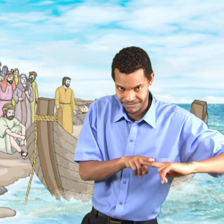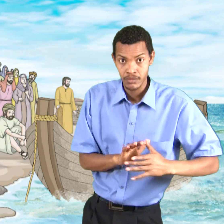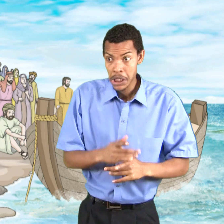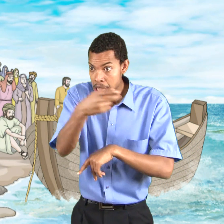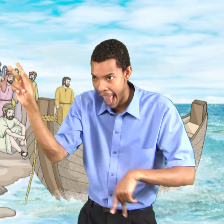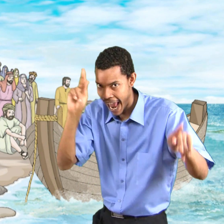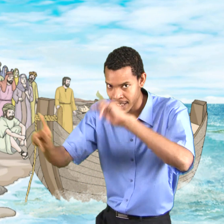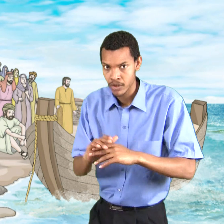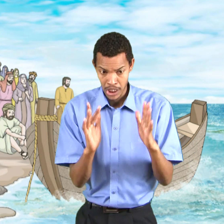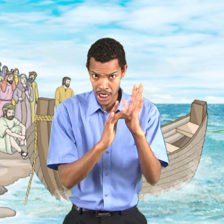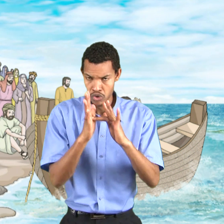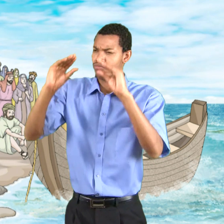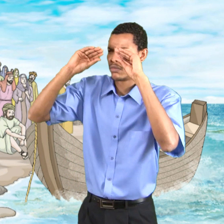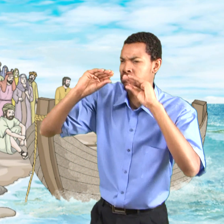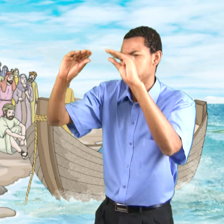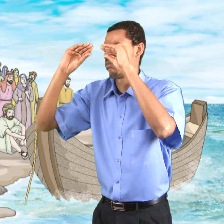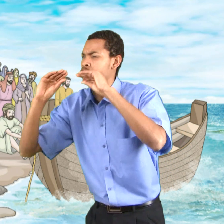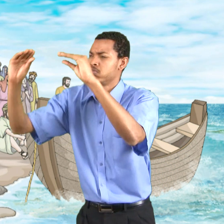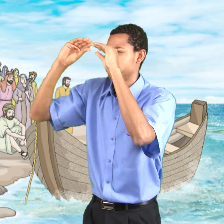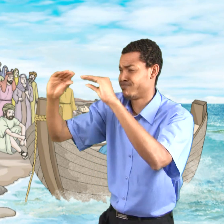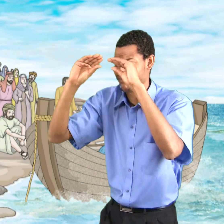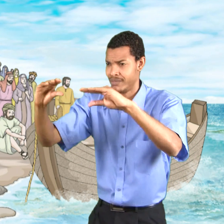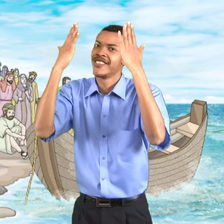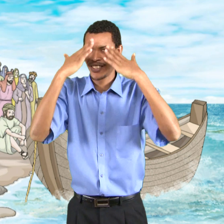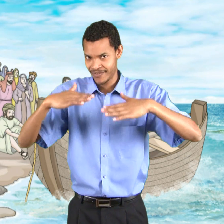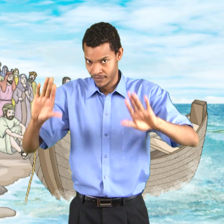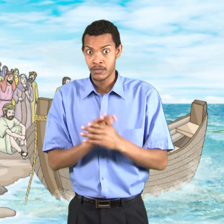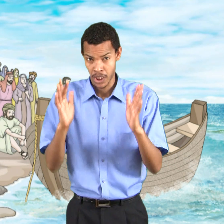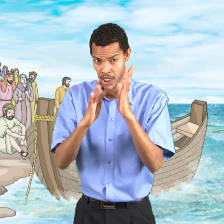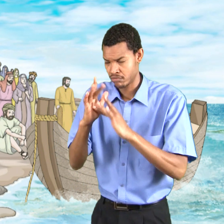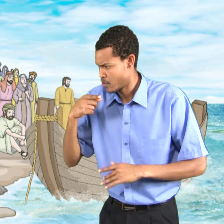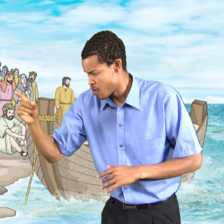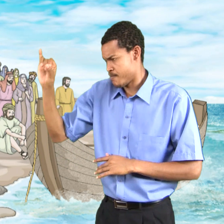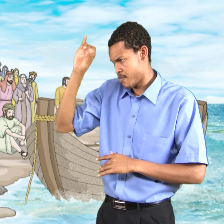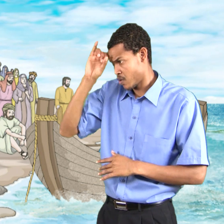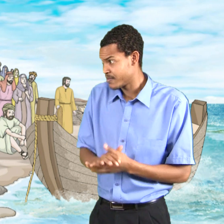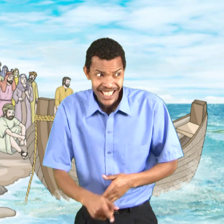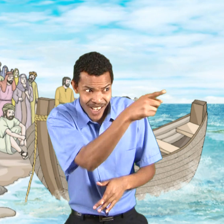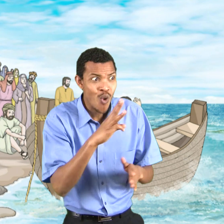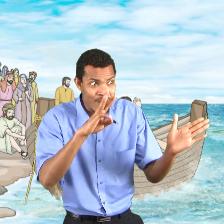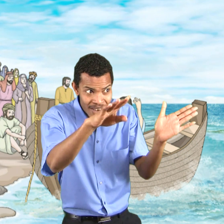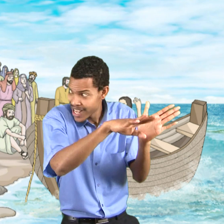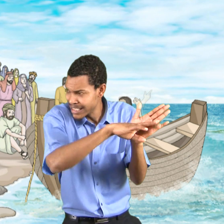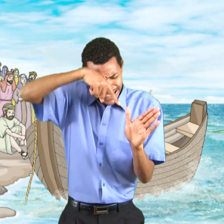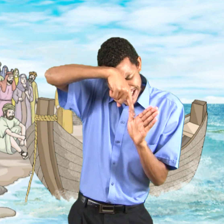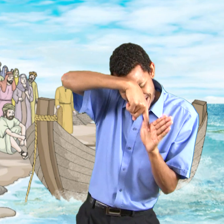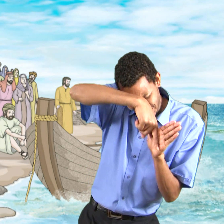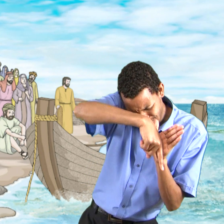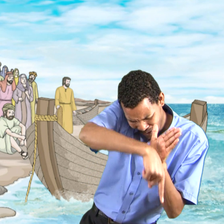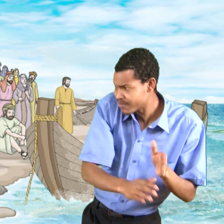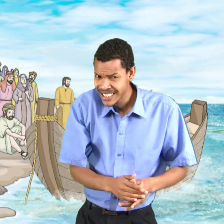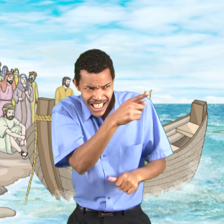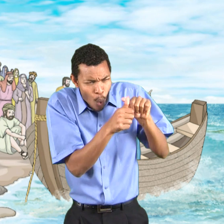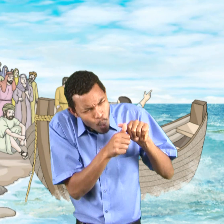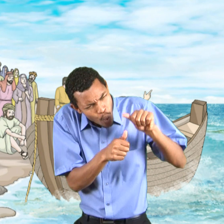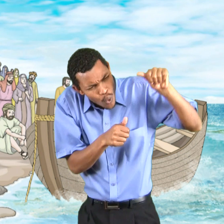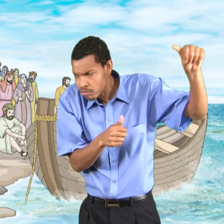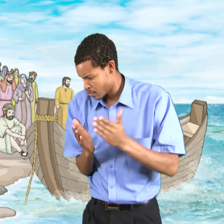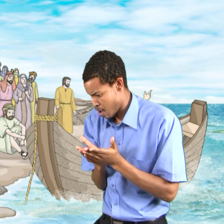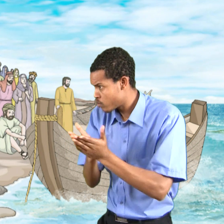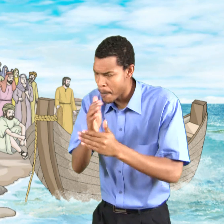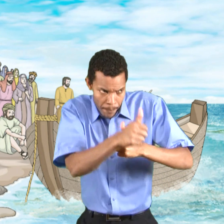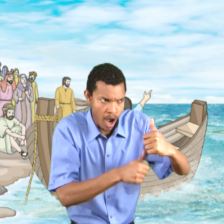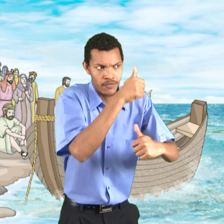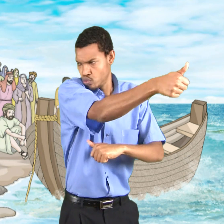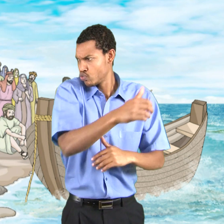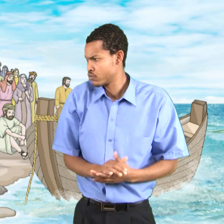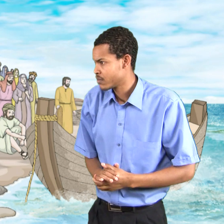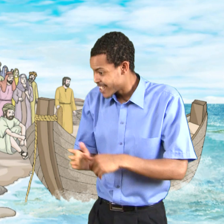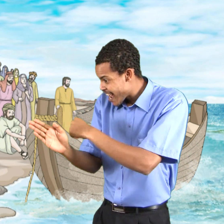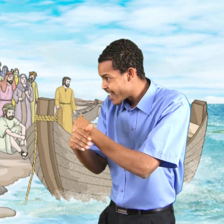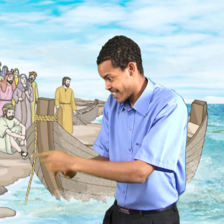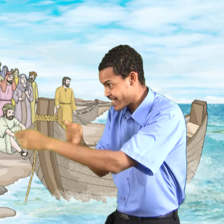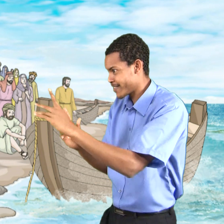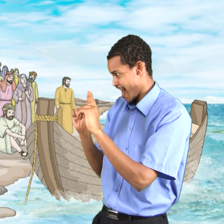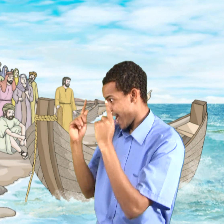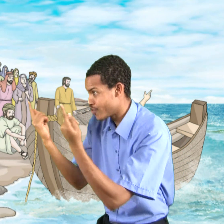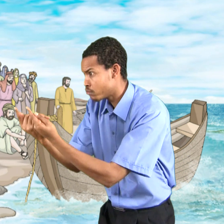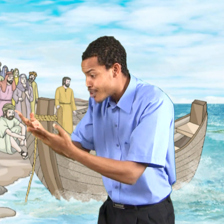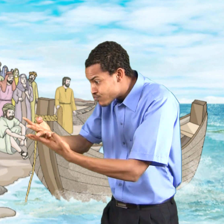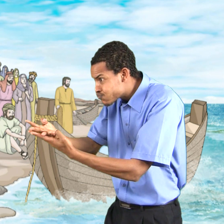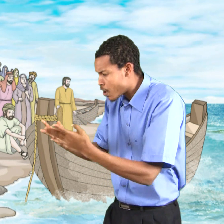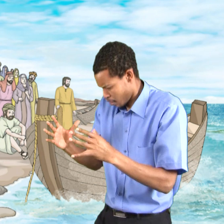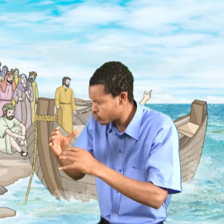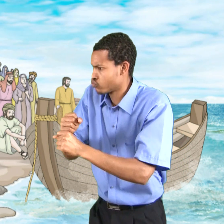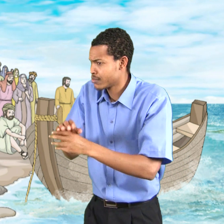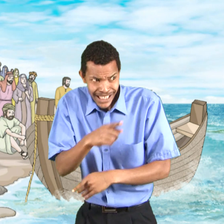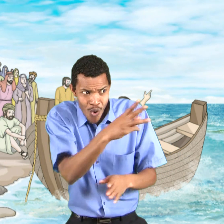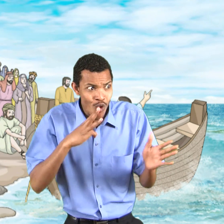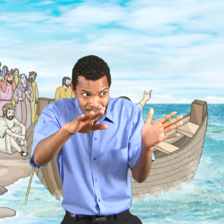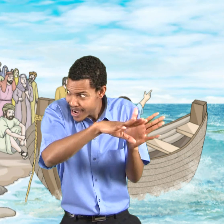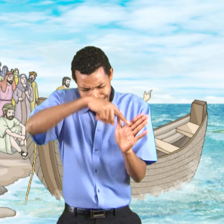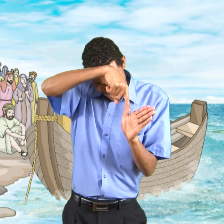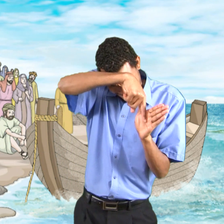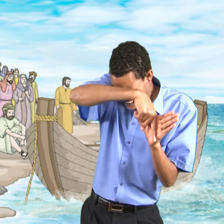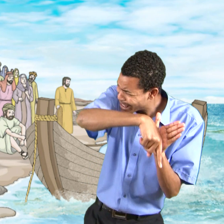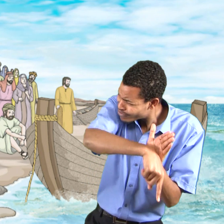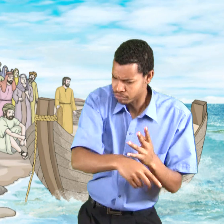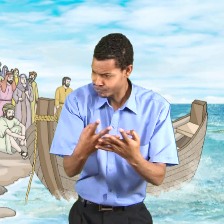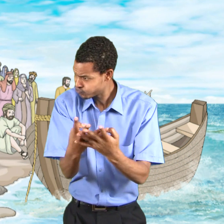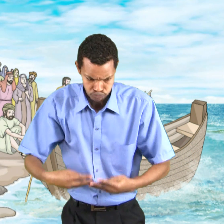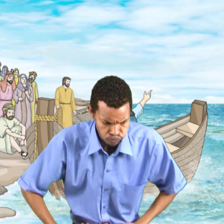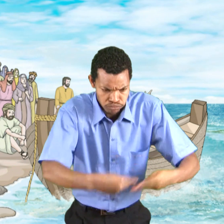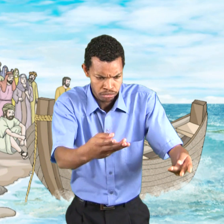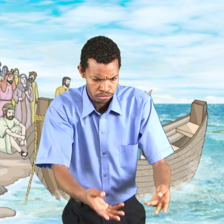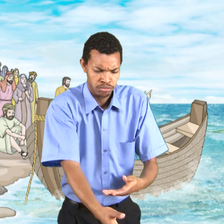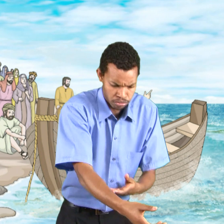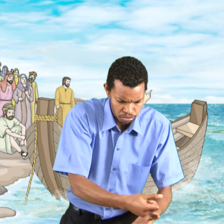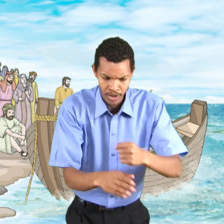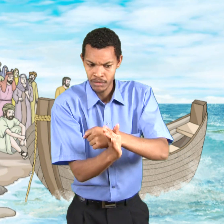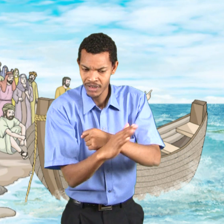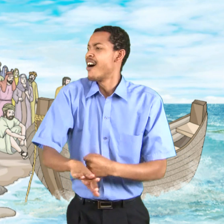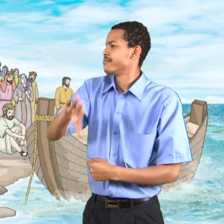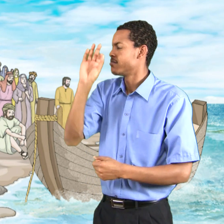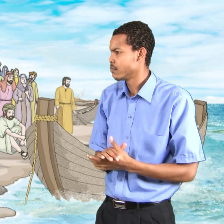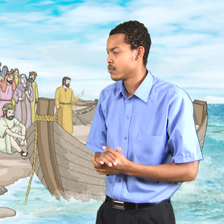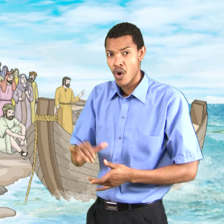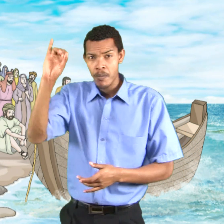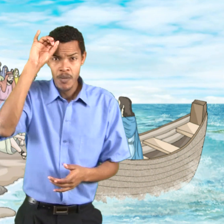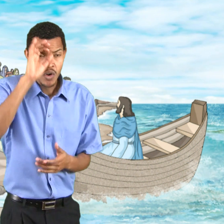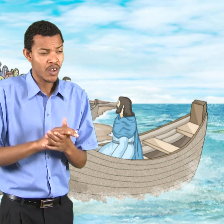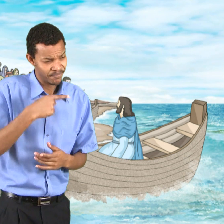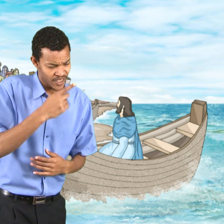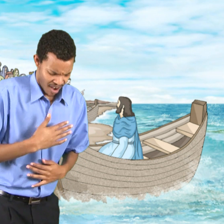Jesus got into the boat belonging to Simon and asked him to put out a little from shore.